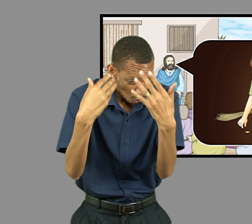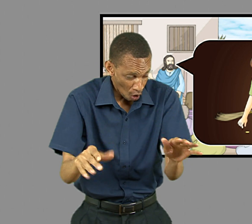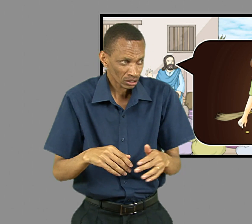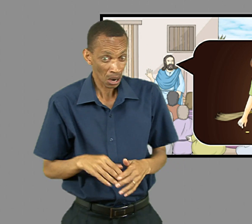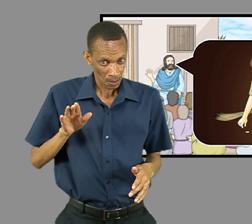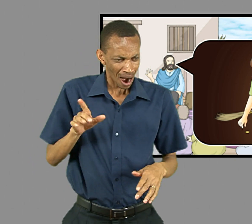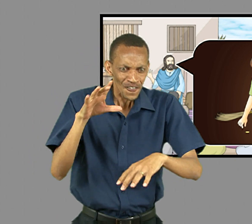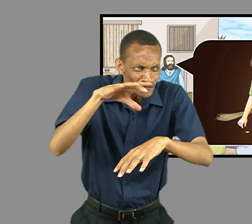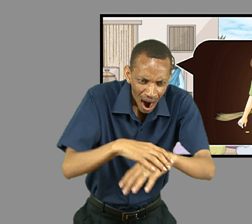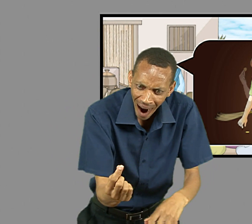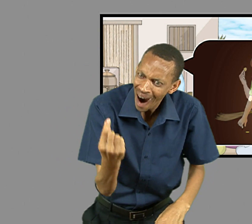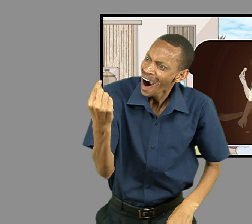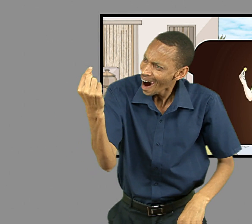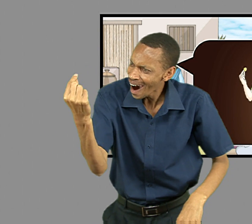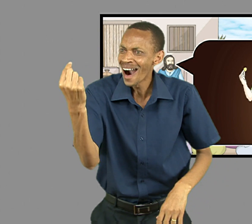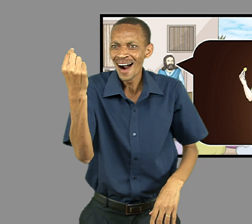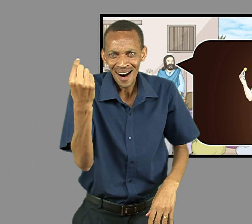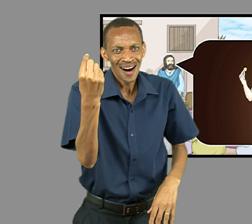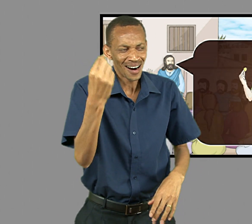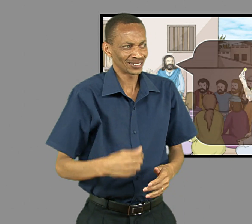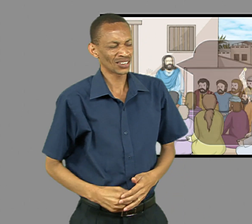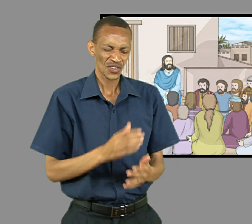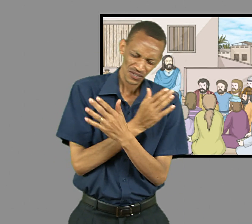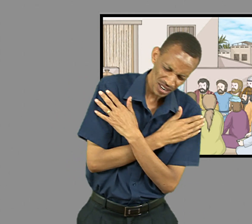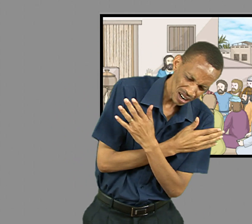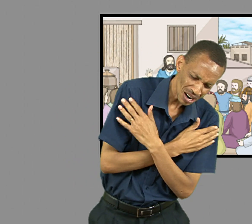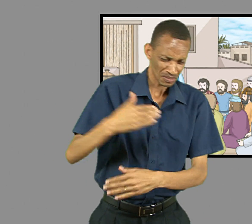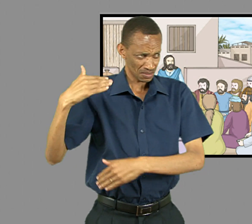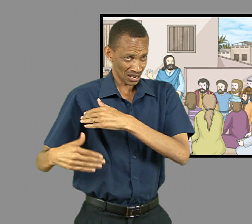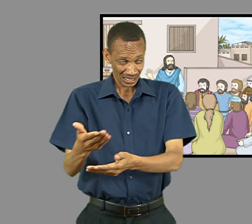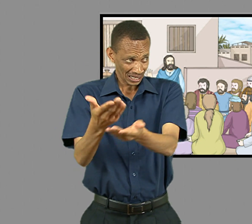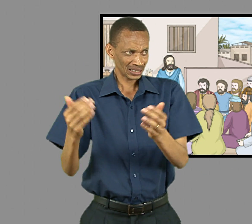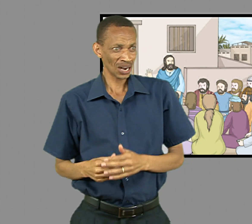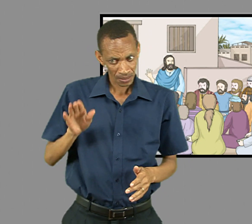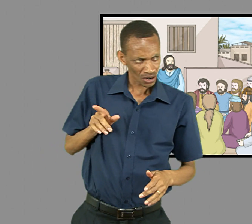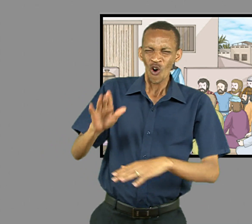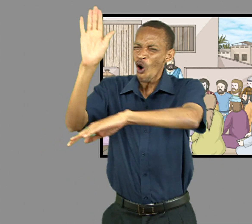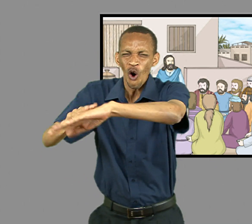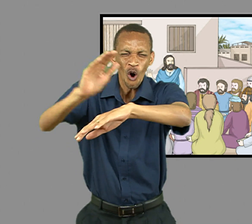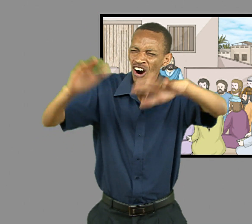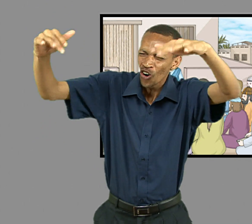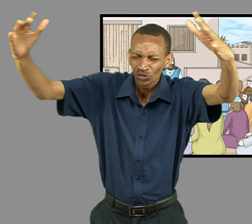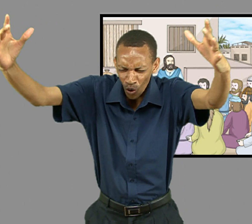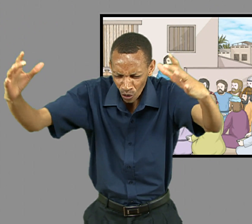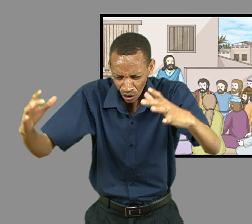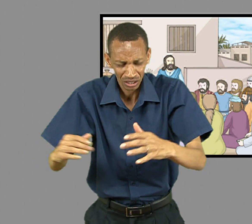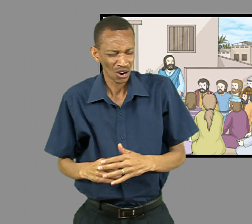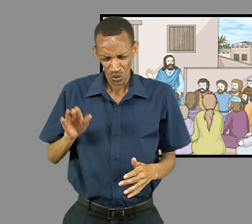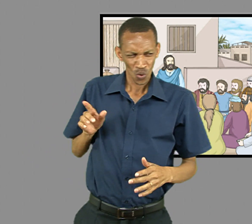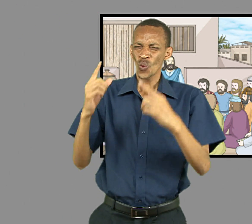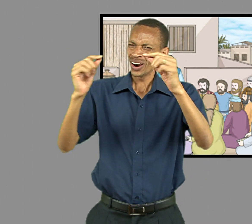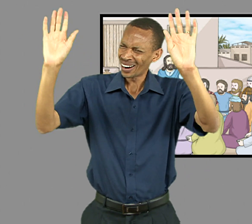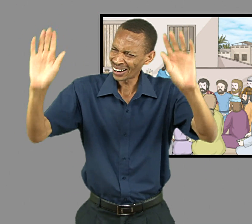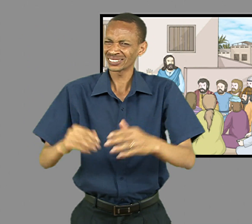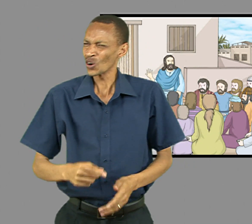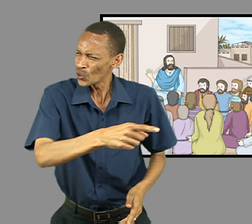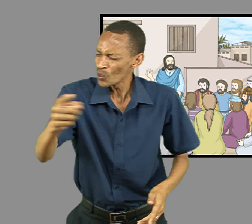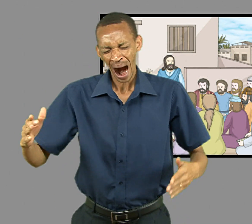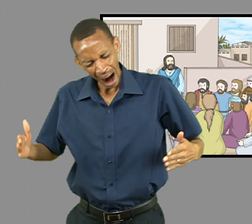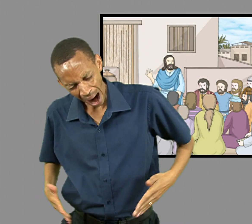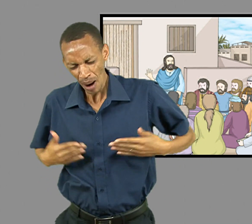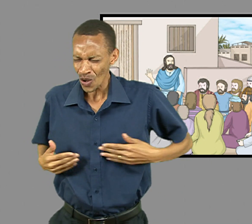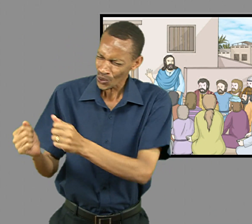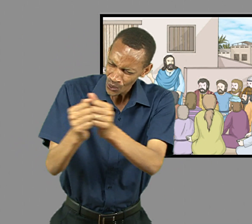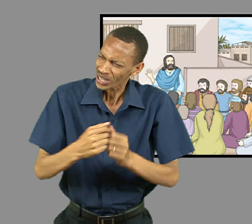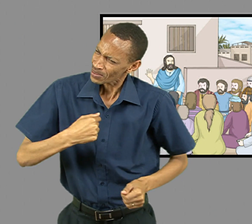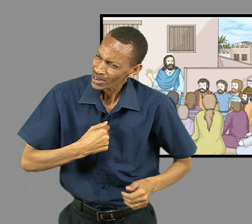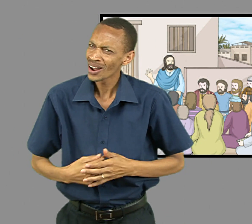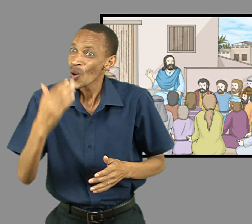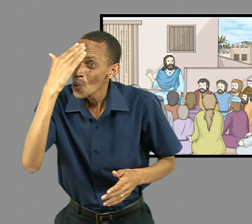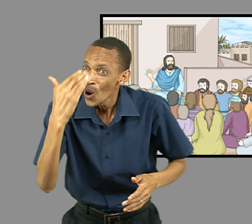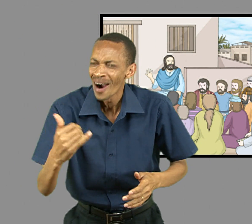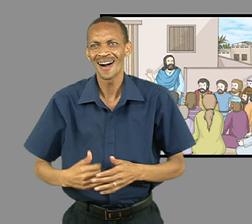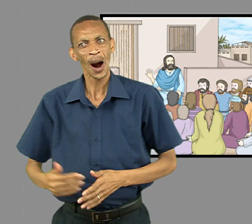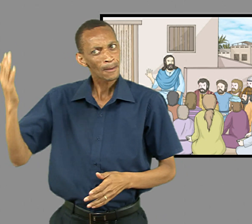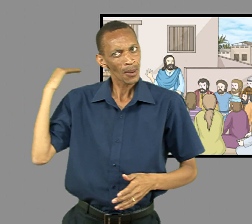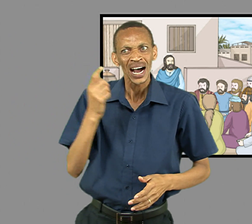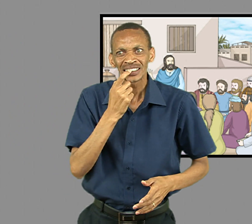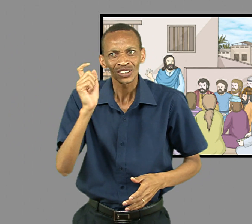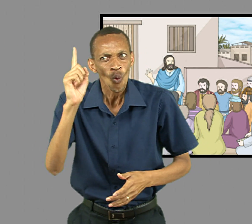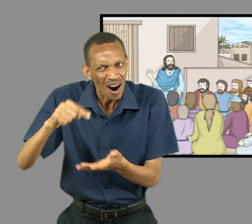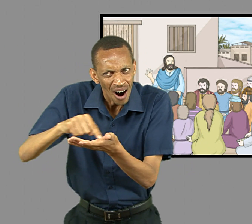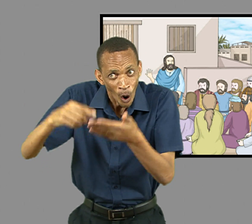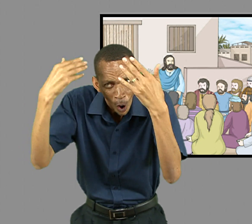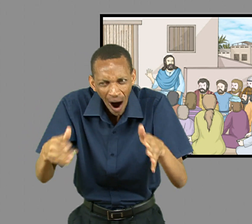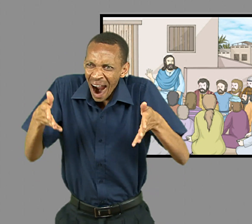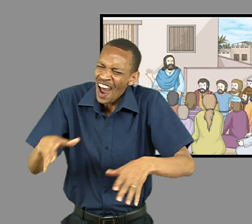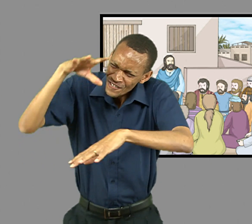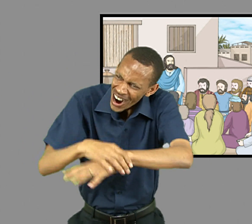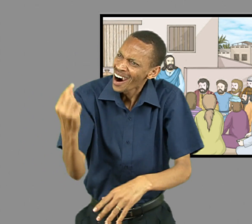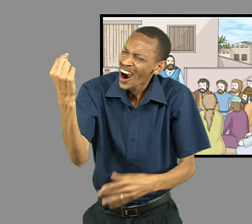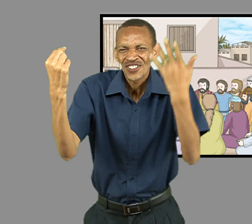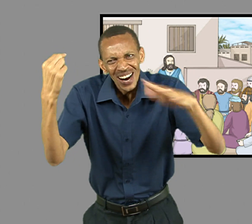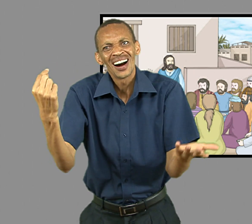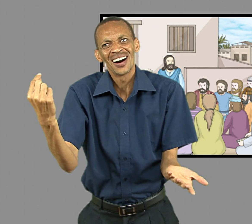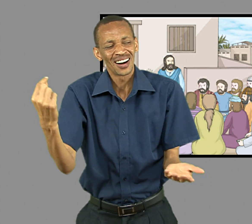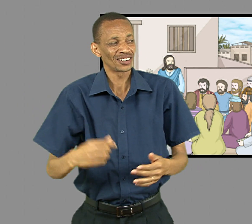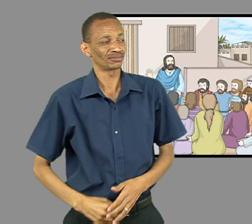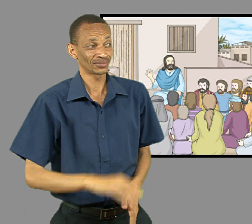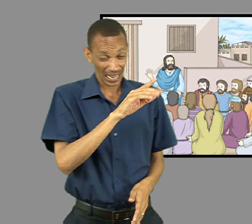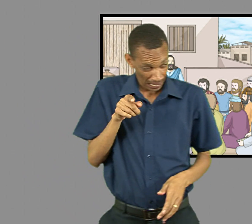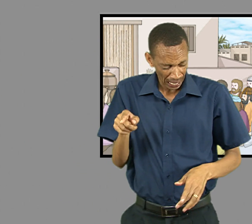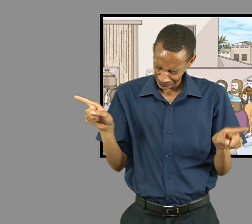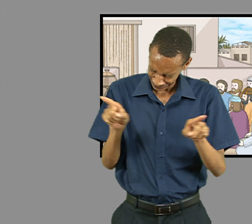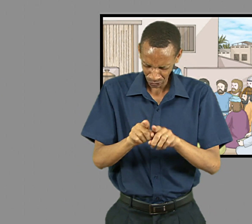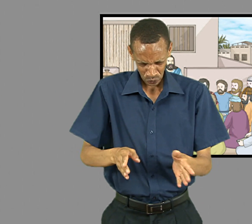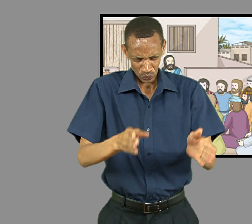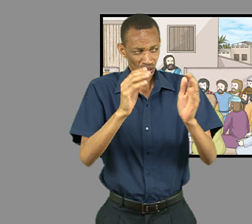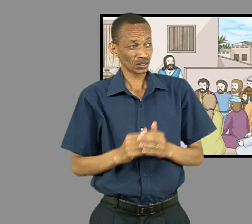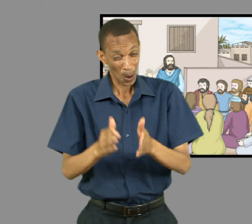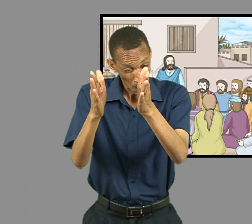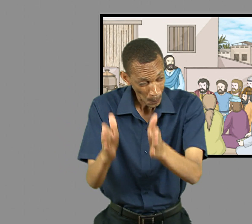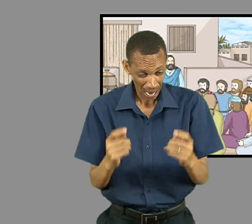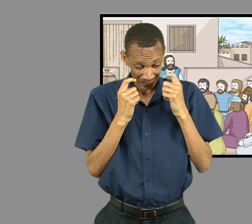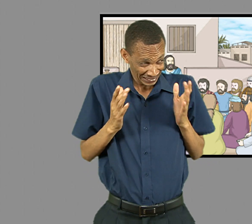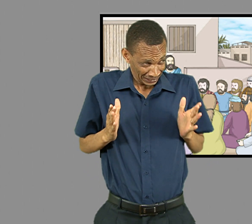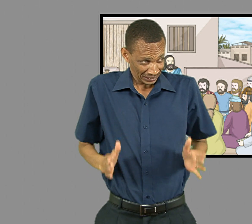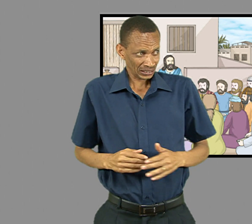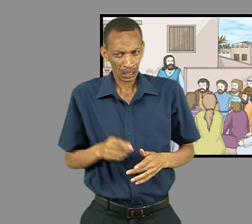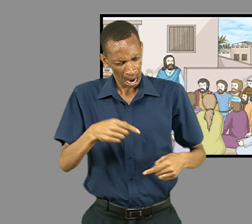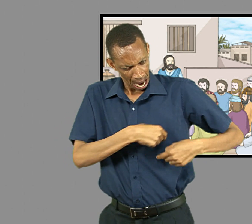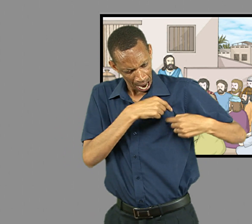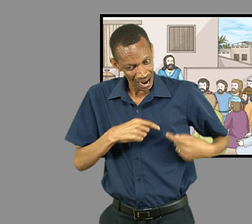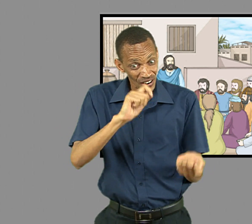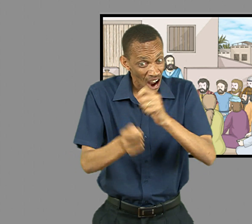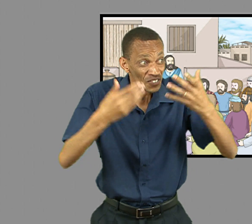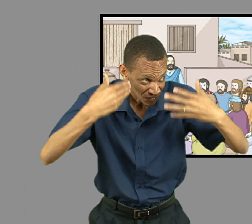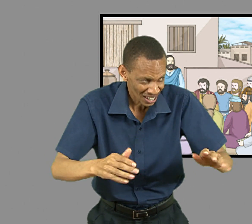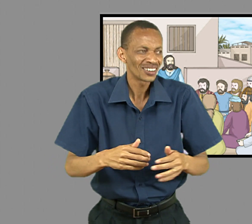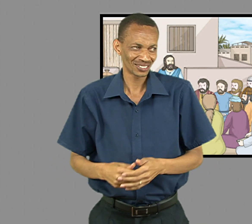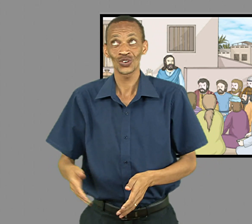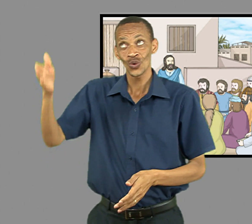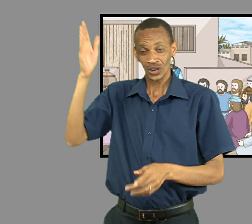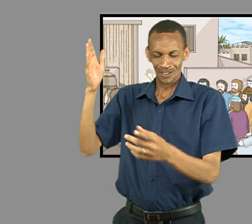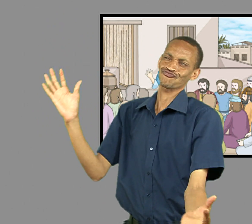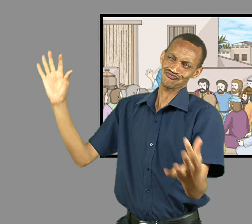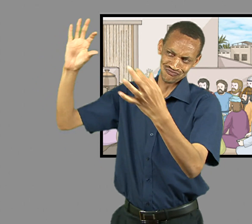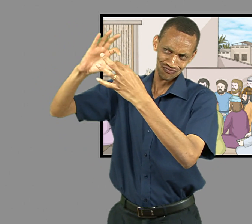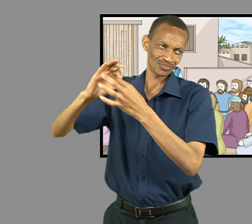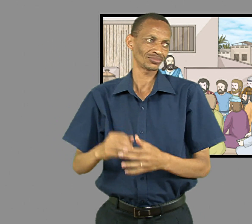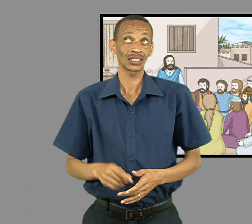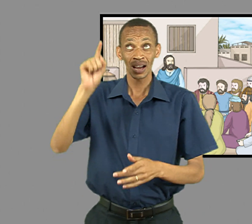And when she finds it, she calls together her friends and neighbors to say, ‘Rejoice with me, for I have found my lost coin.’